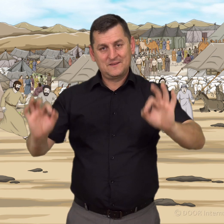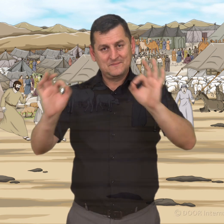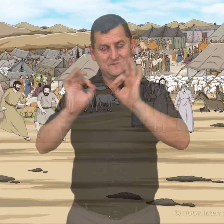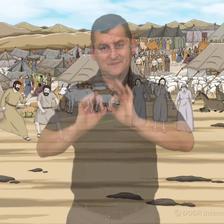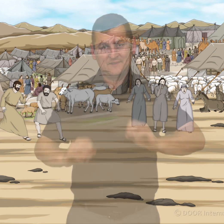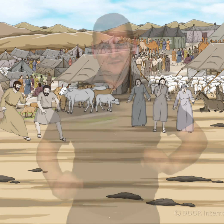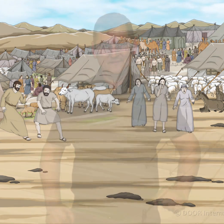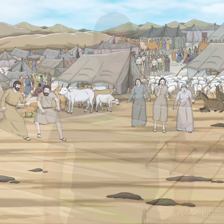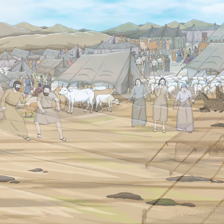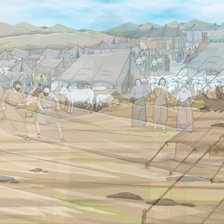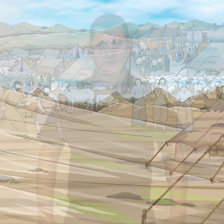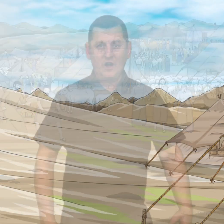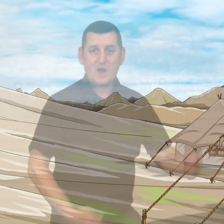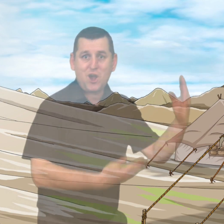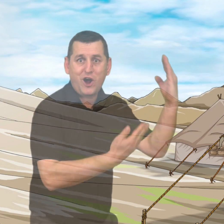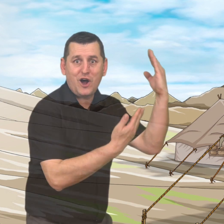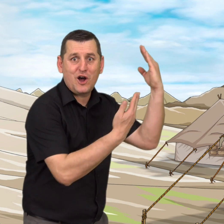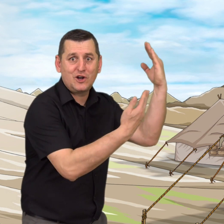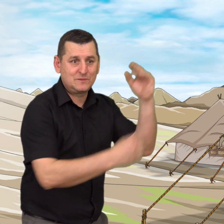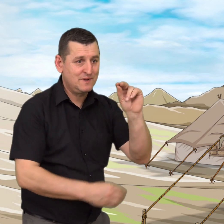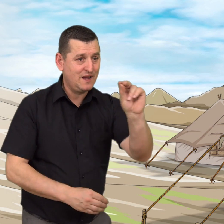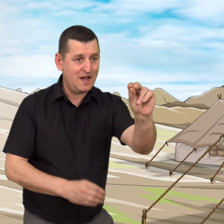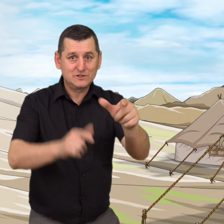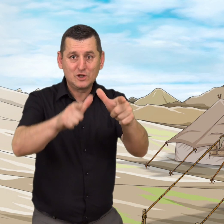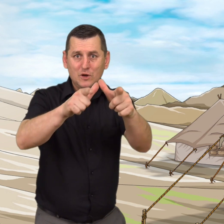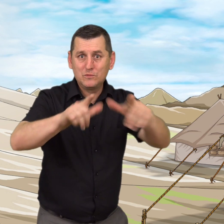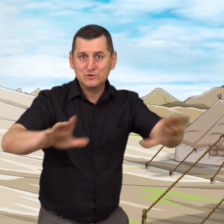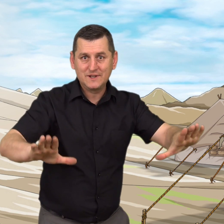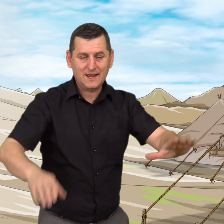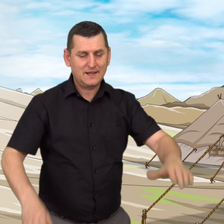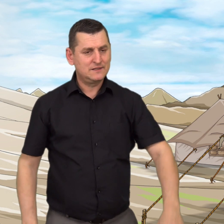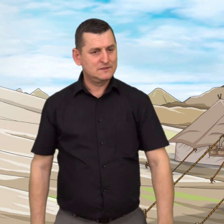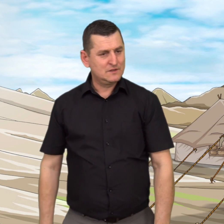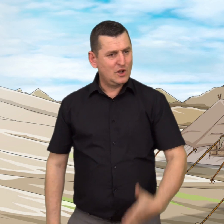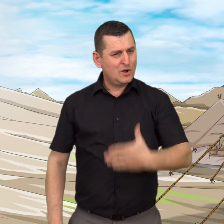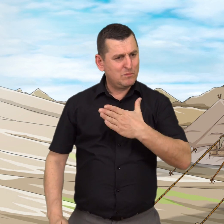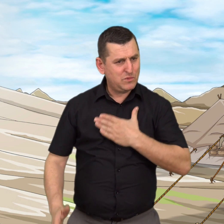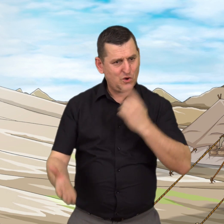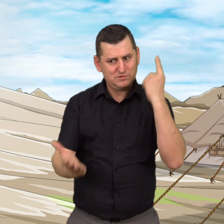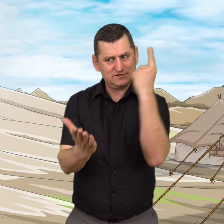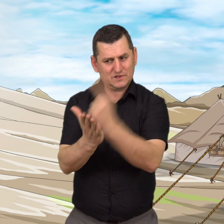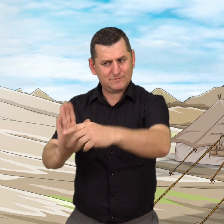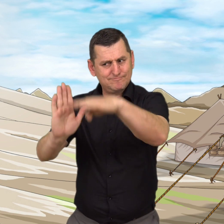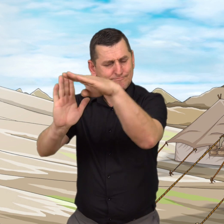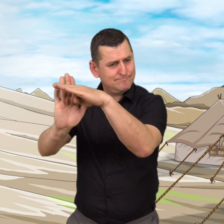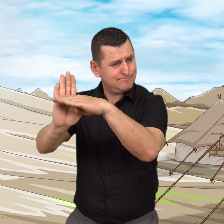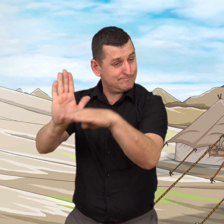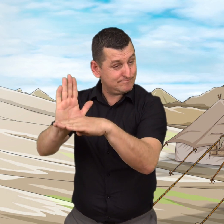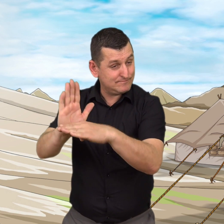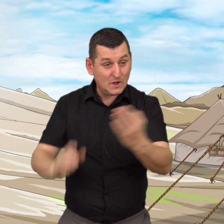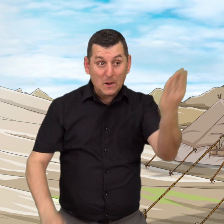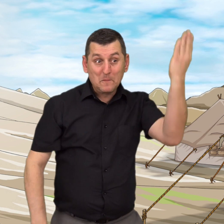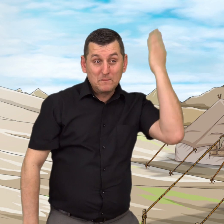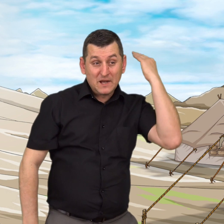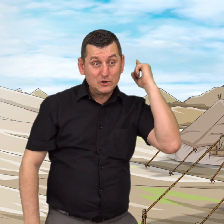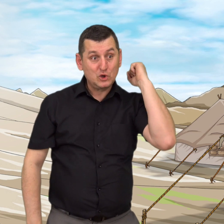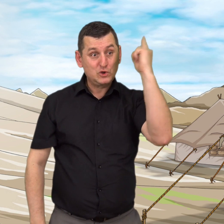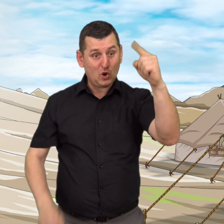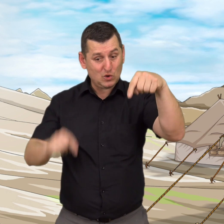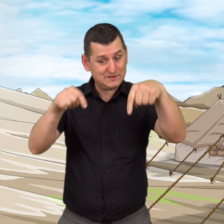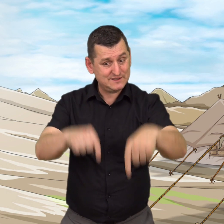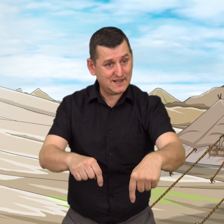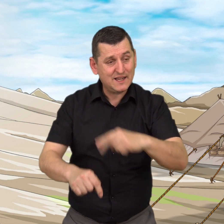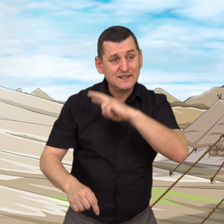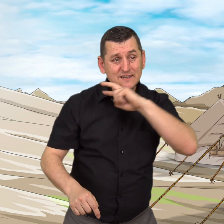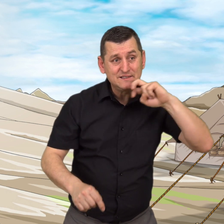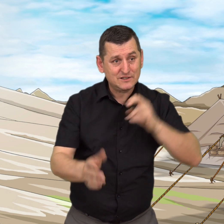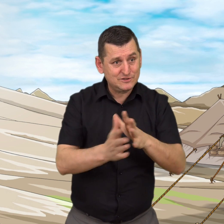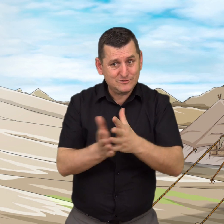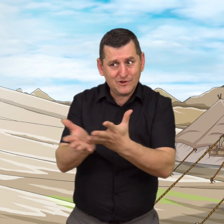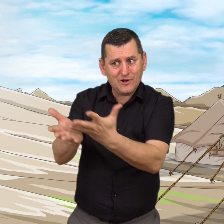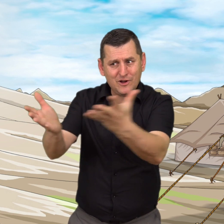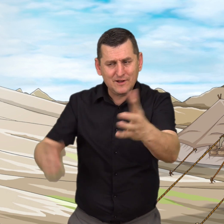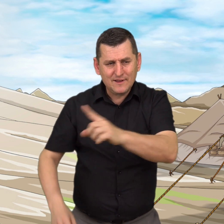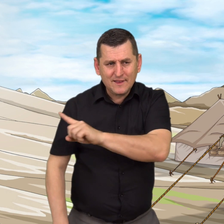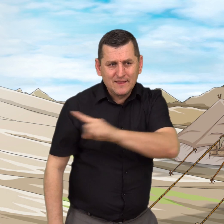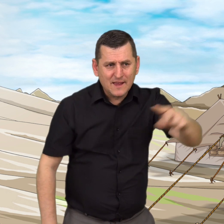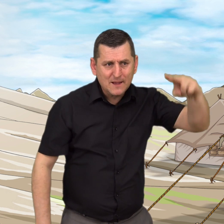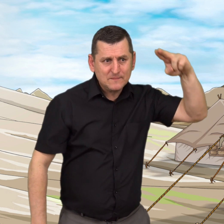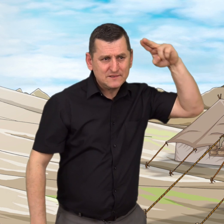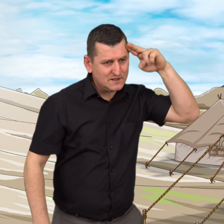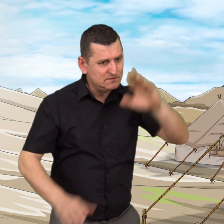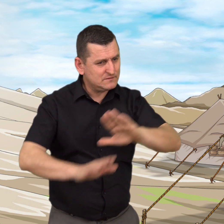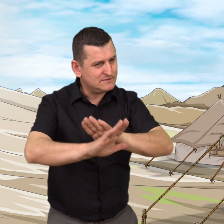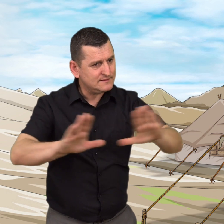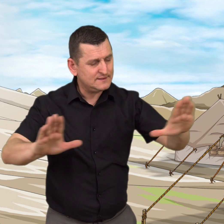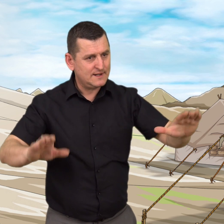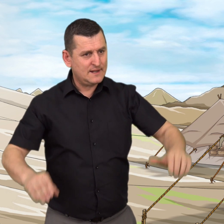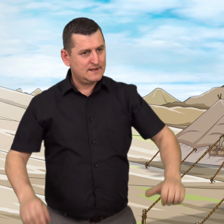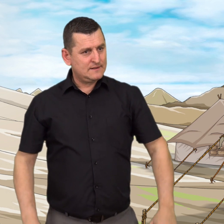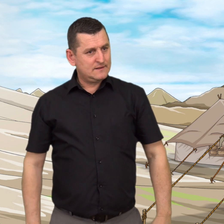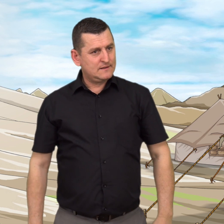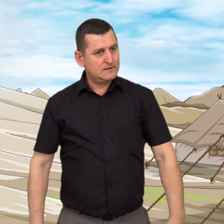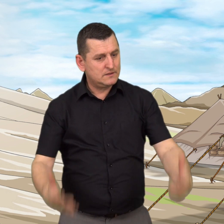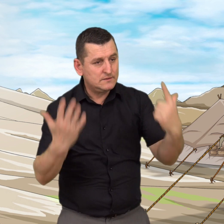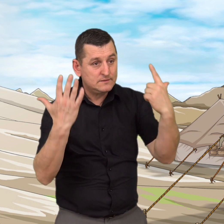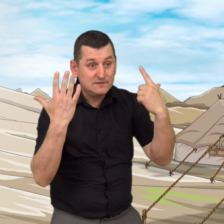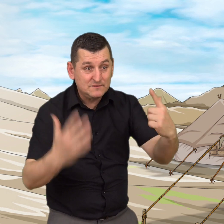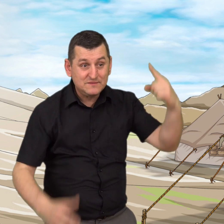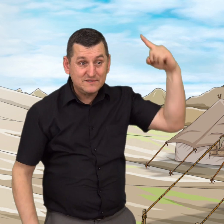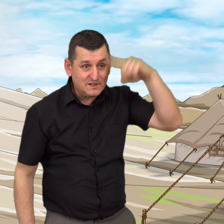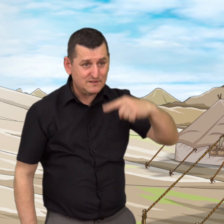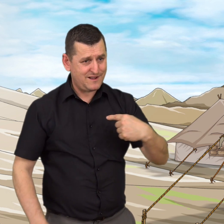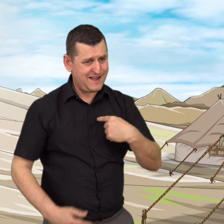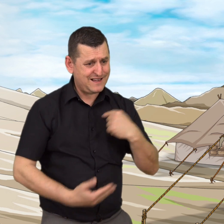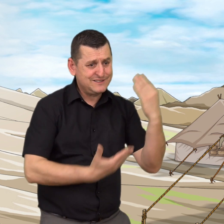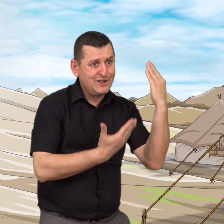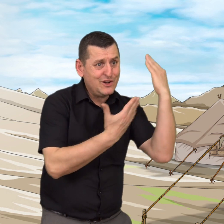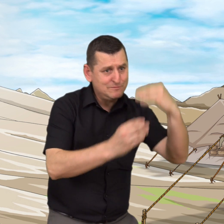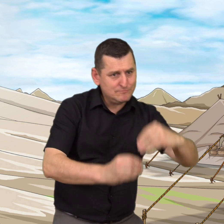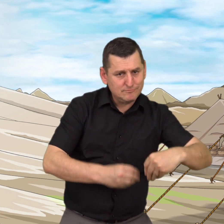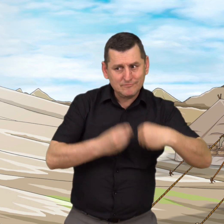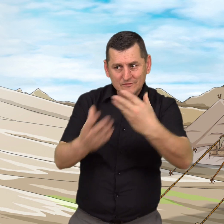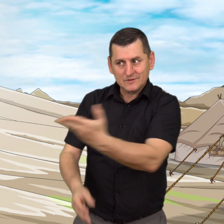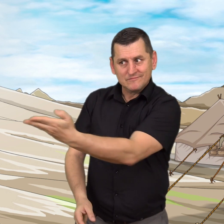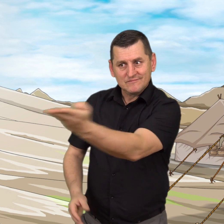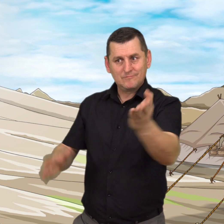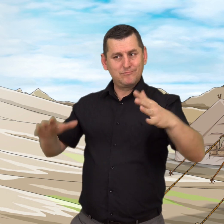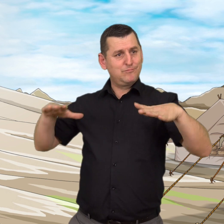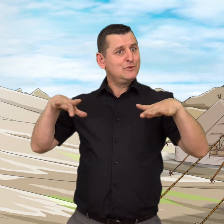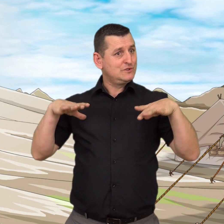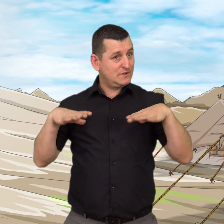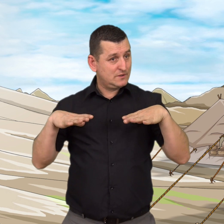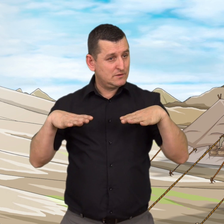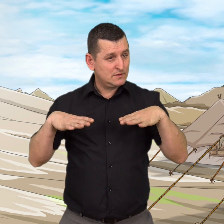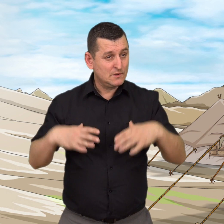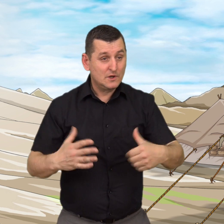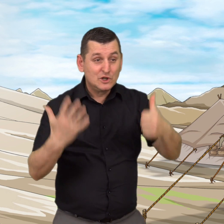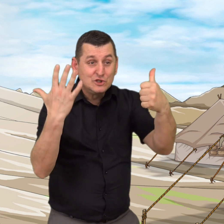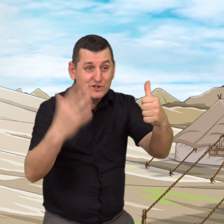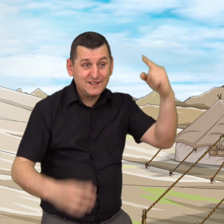Then the LORD said to Moses, “How long will you refuse to keep My commandments and instructions? Understand that the LORD has given you the Sabbath;